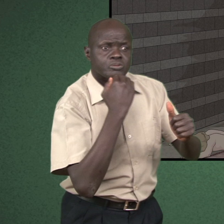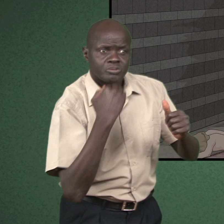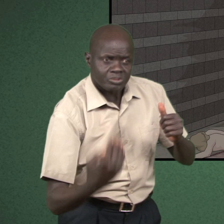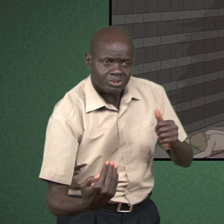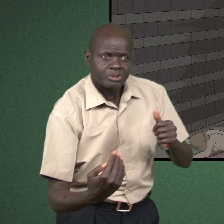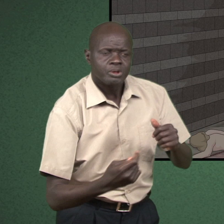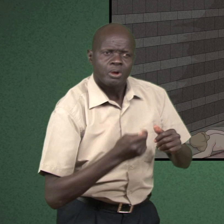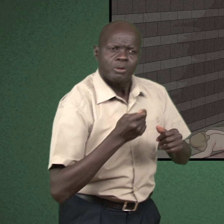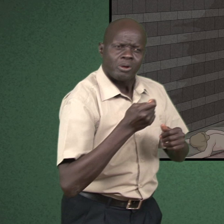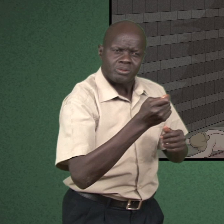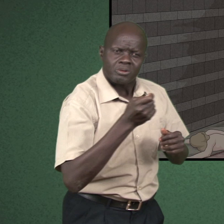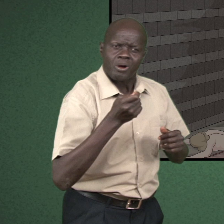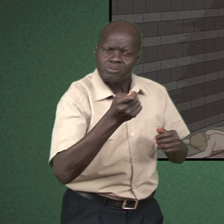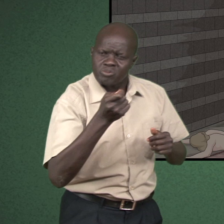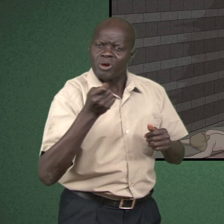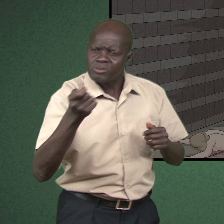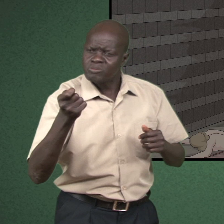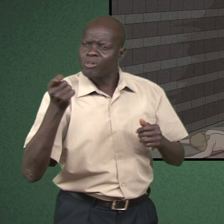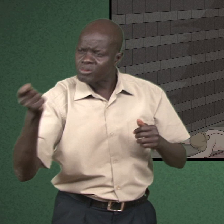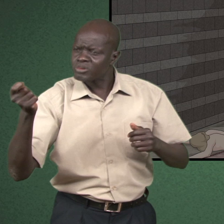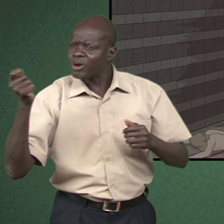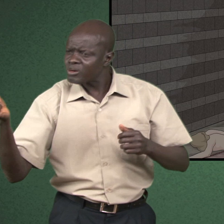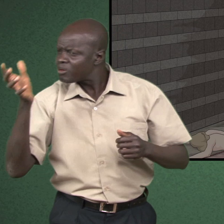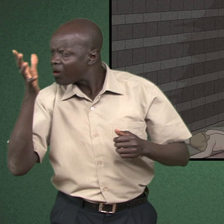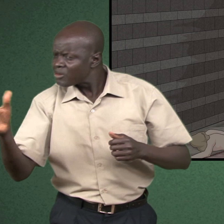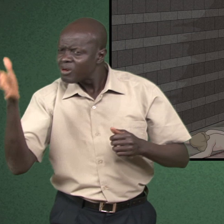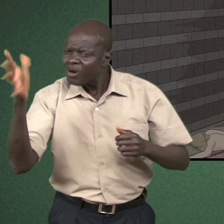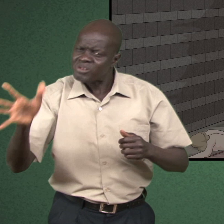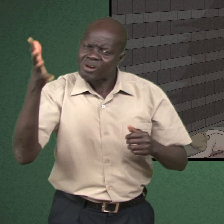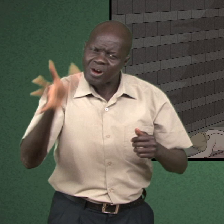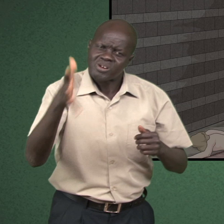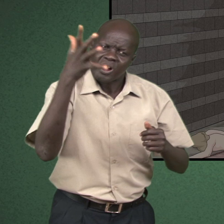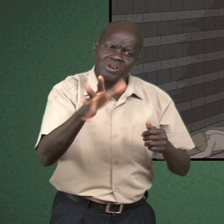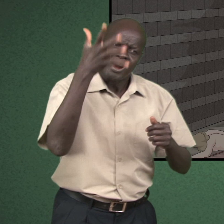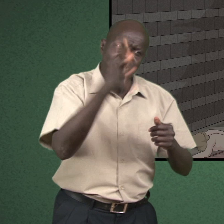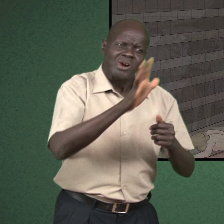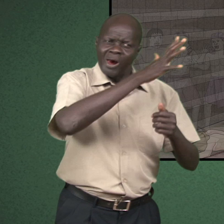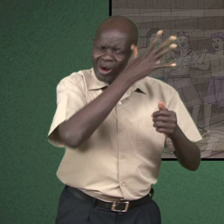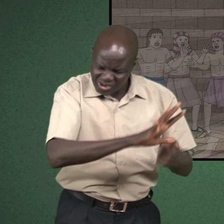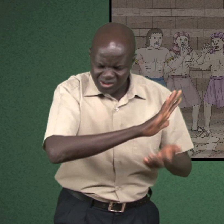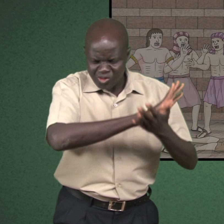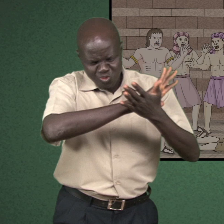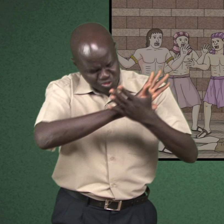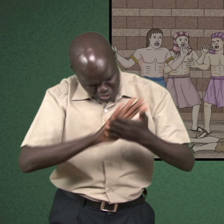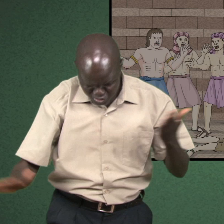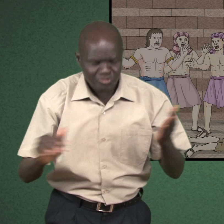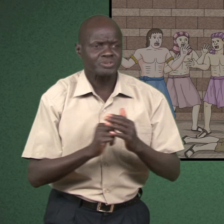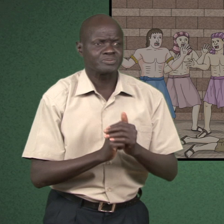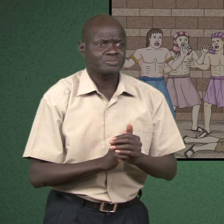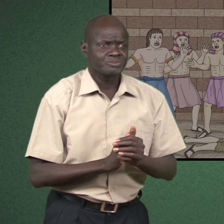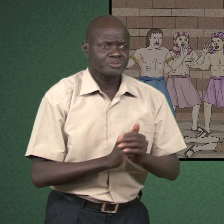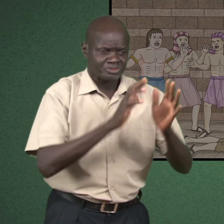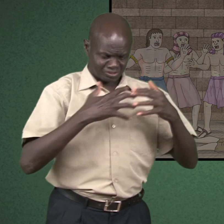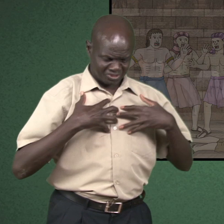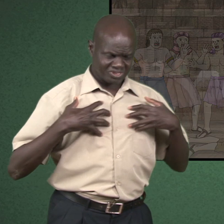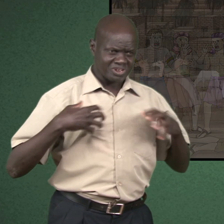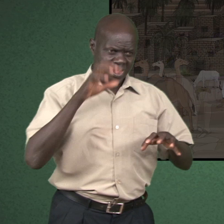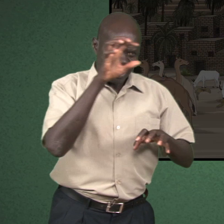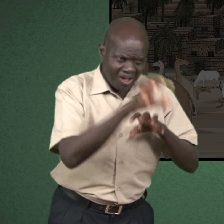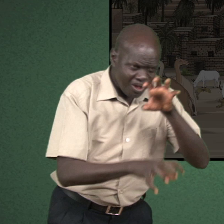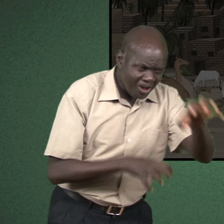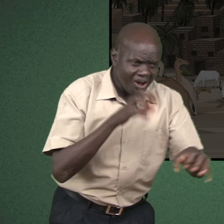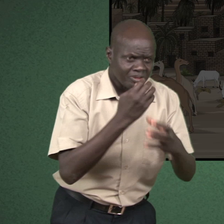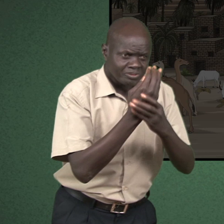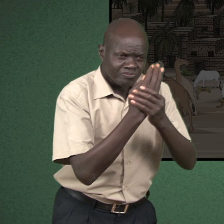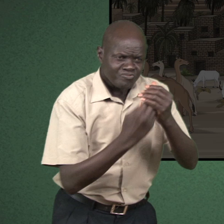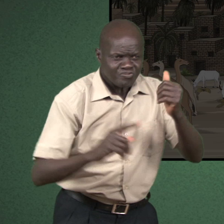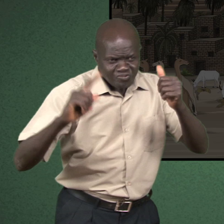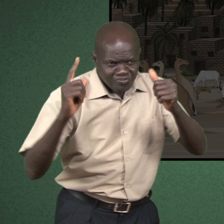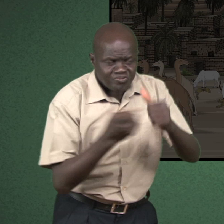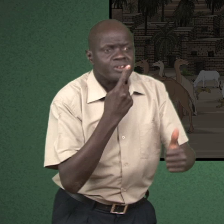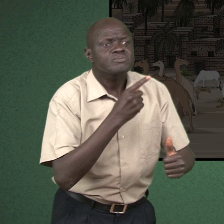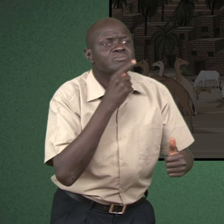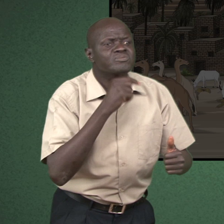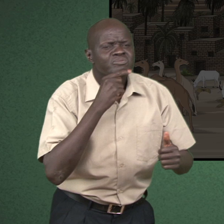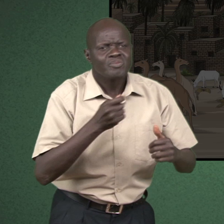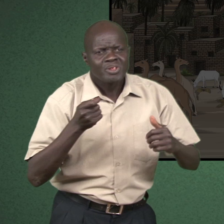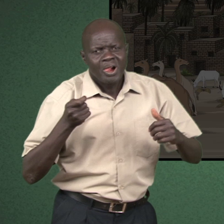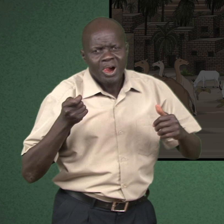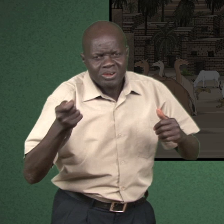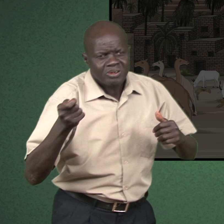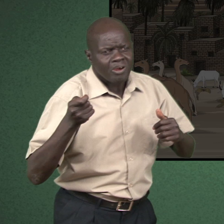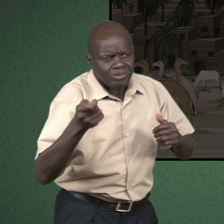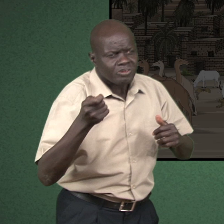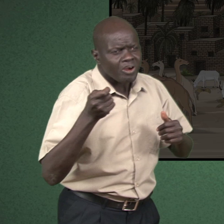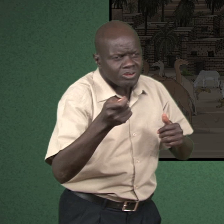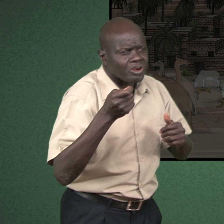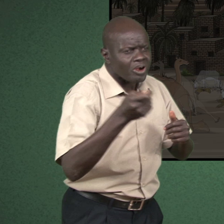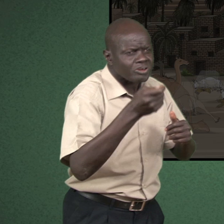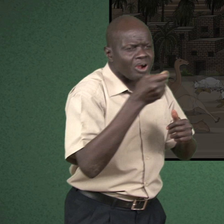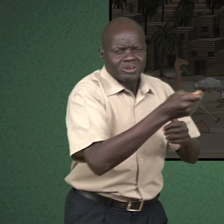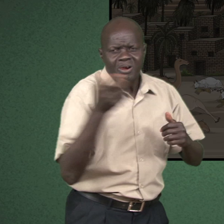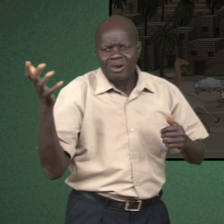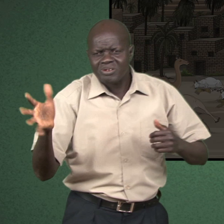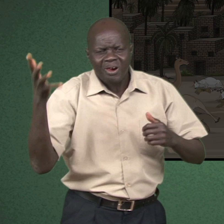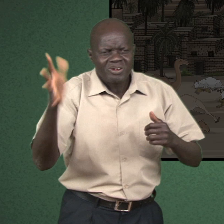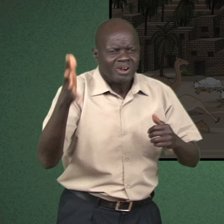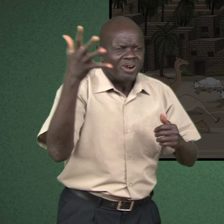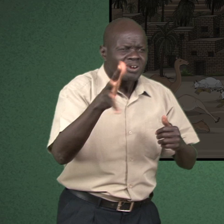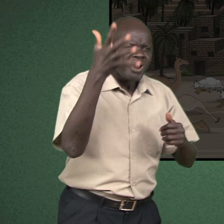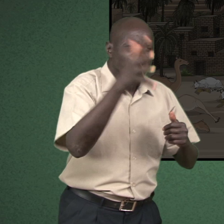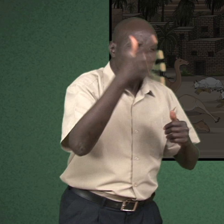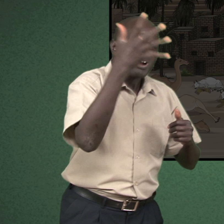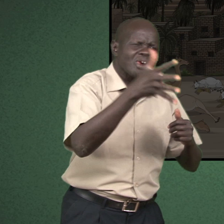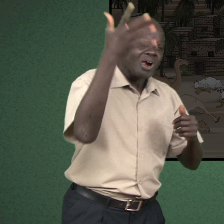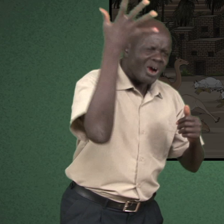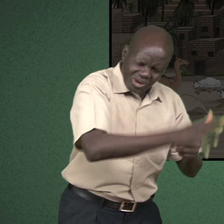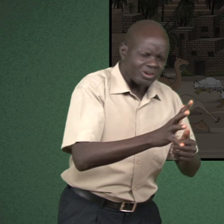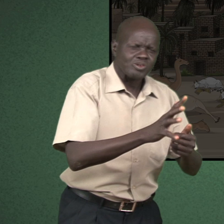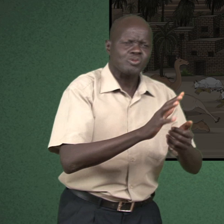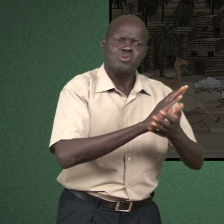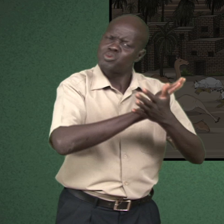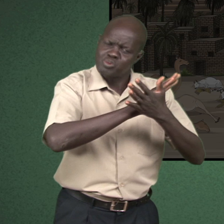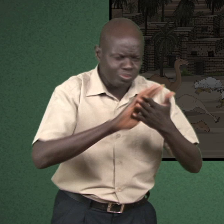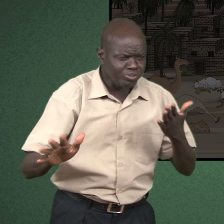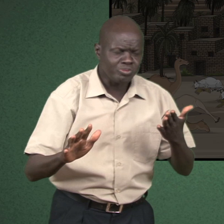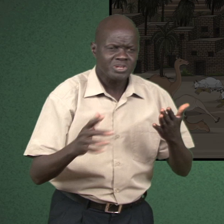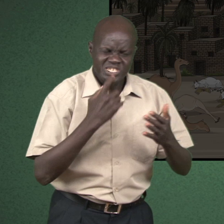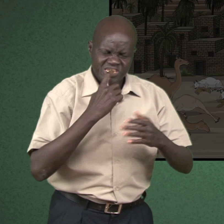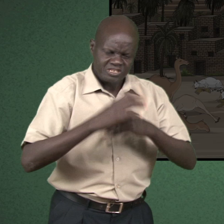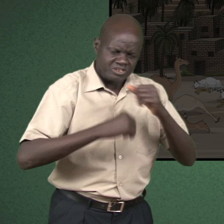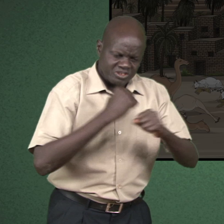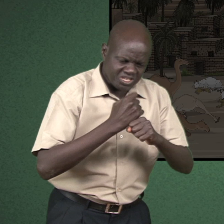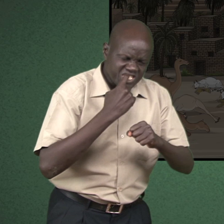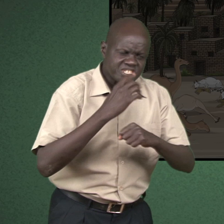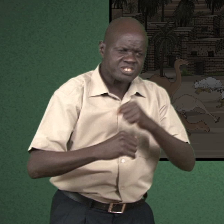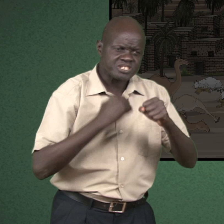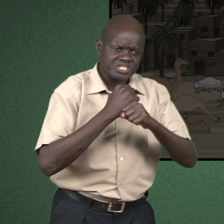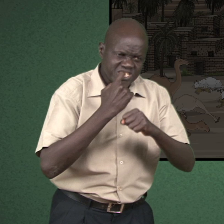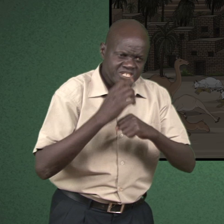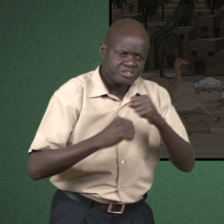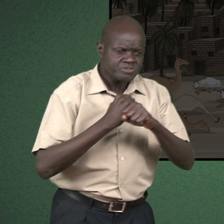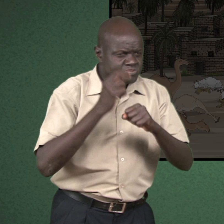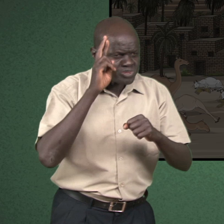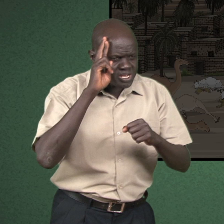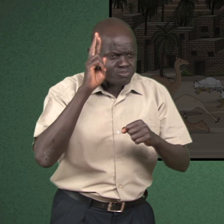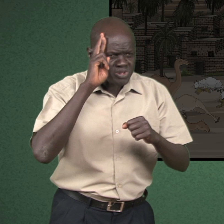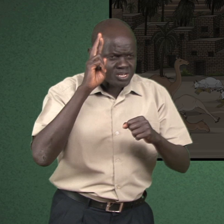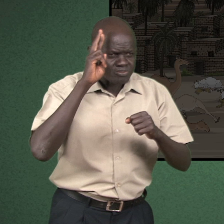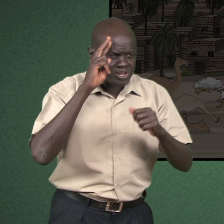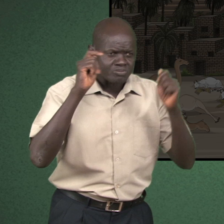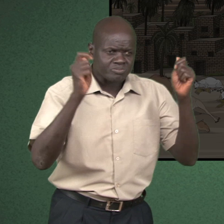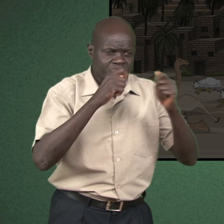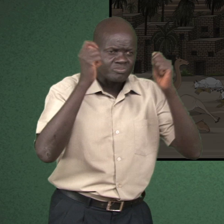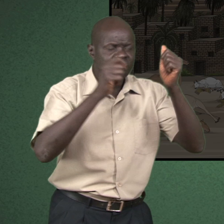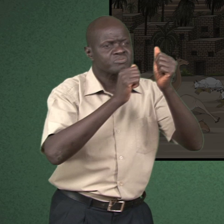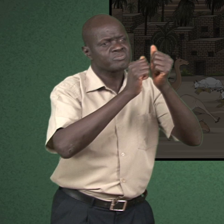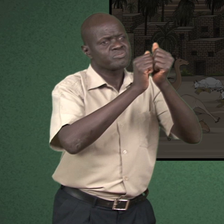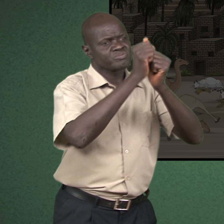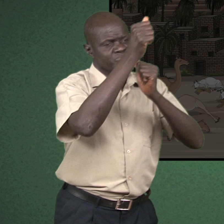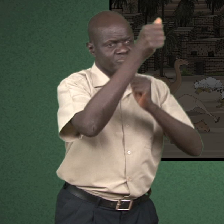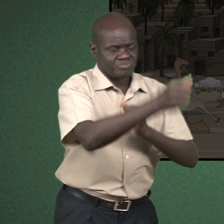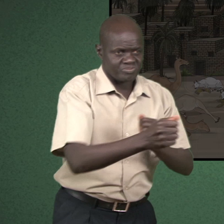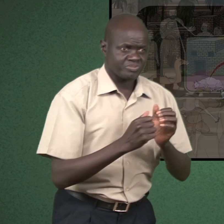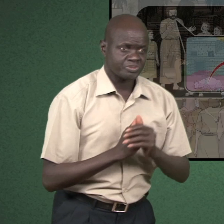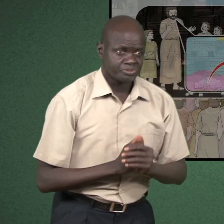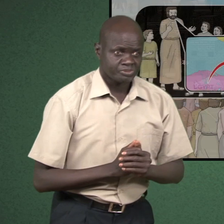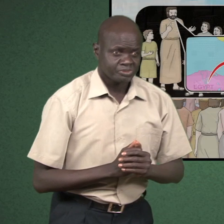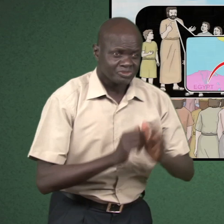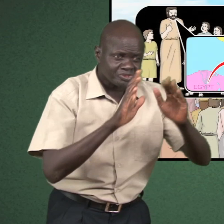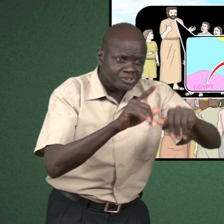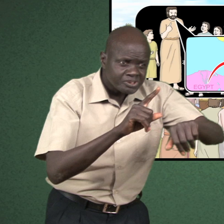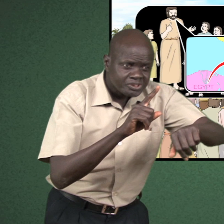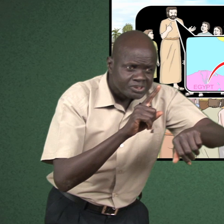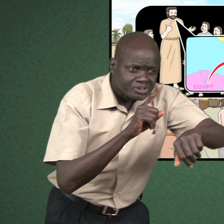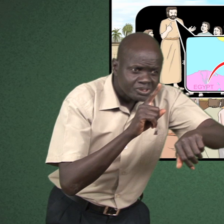so He will not allow the destroyer to enter your houses and strike you down. And you are to keep this command as a permanent statute for you and your descendants.